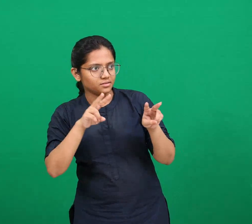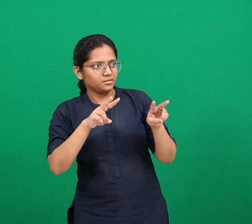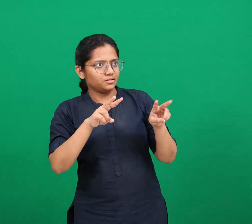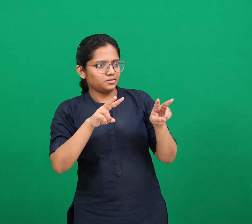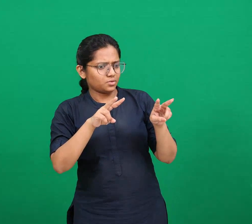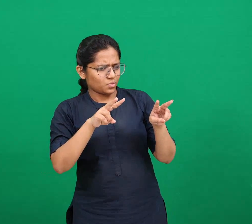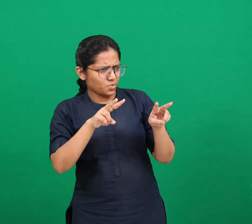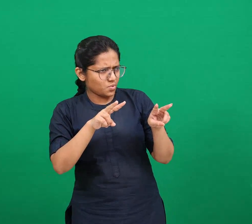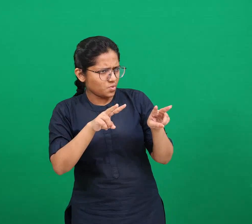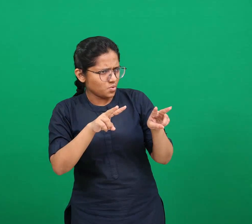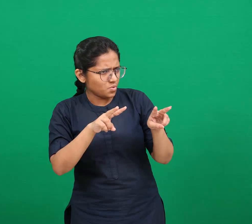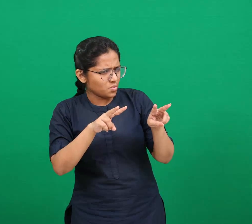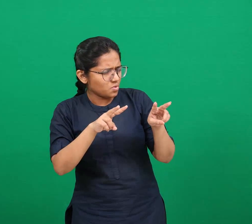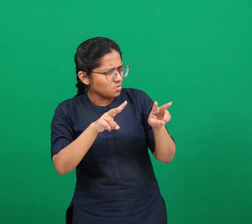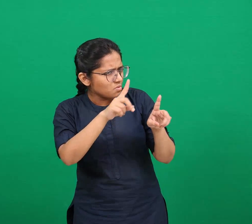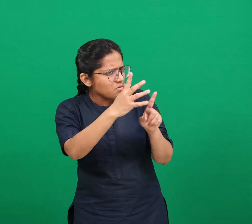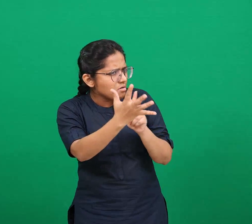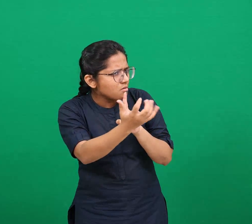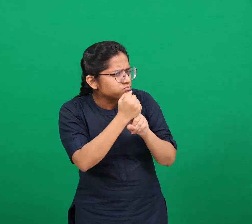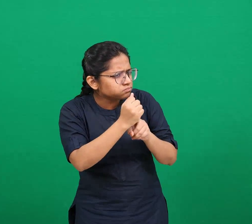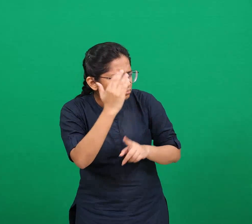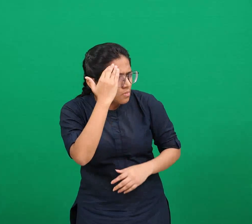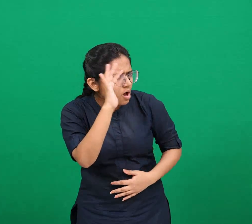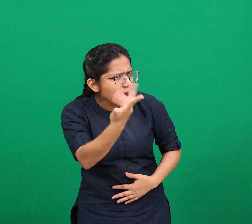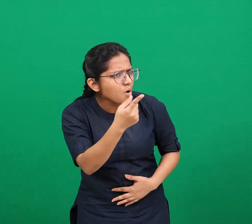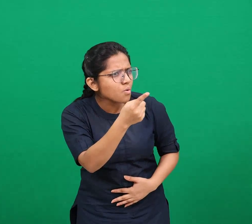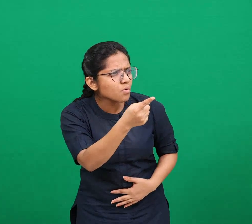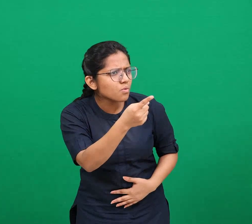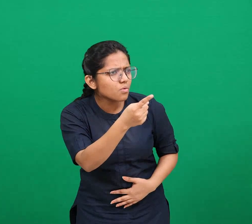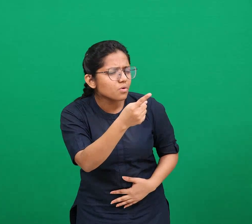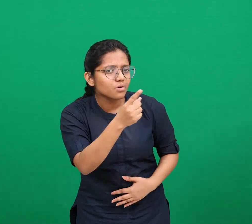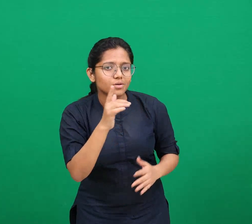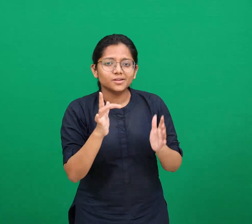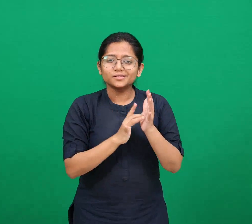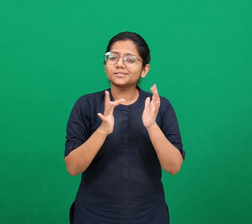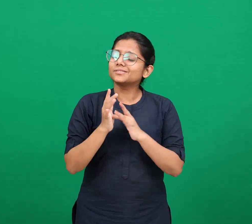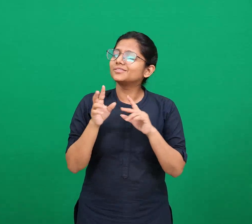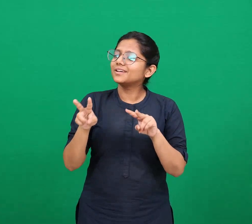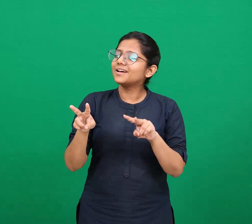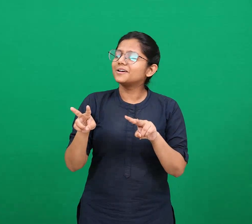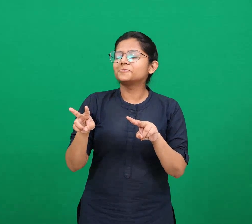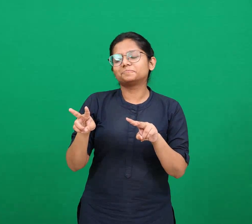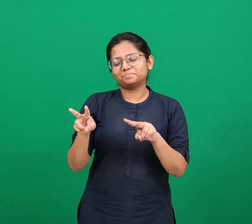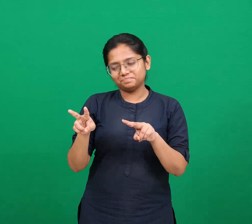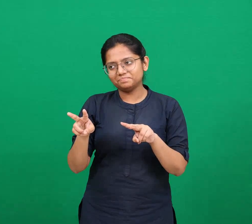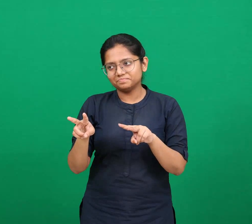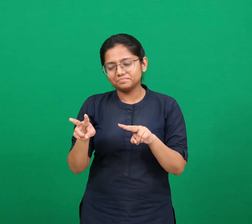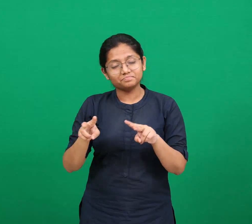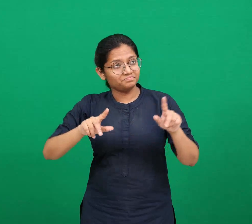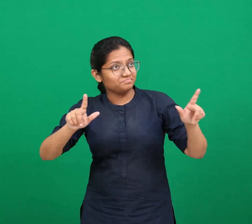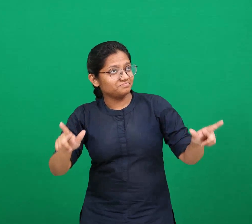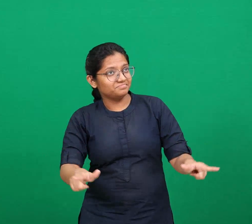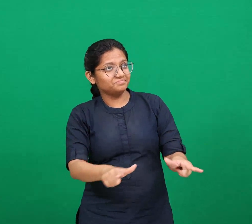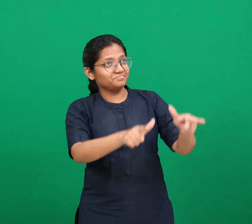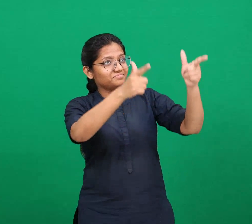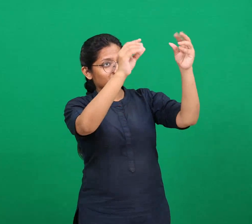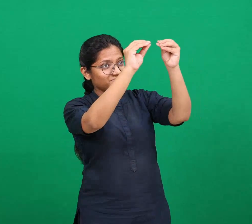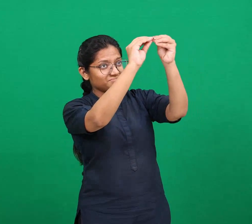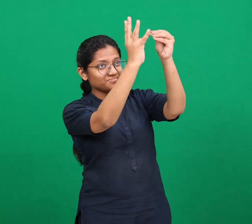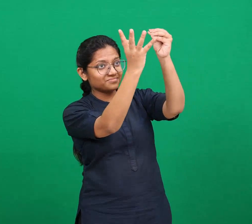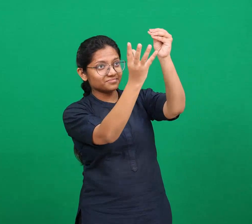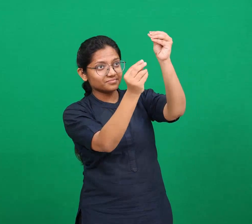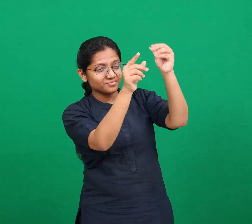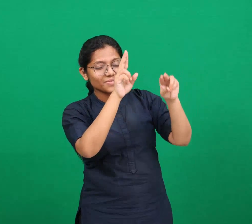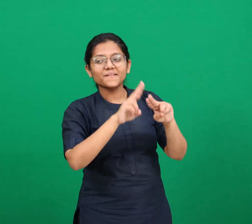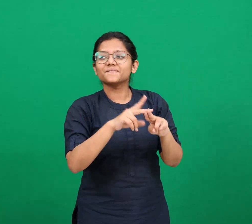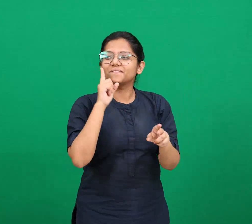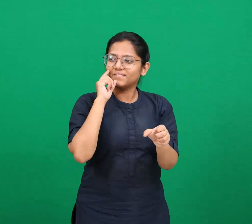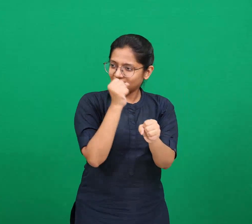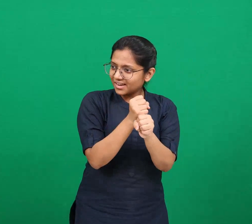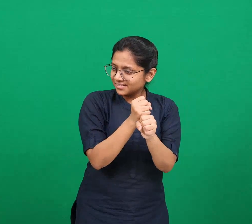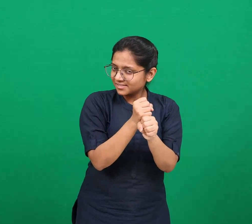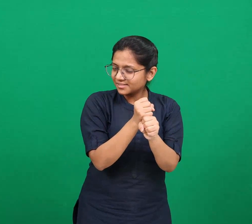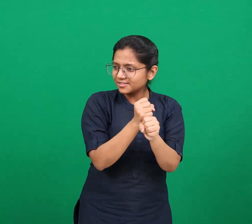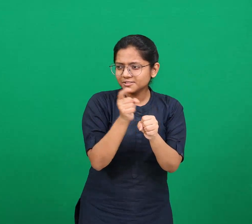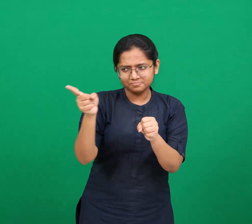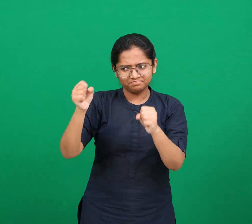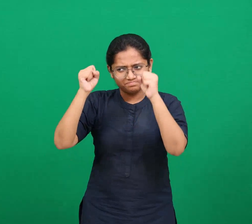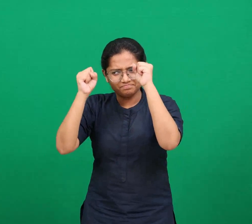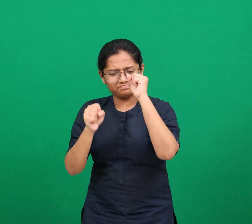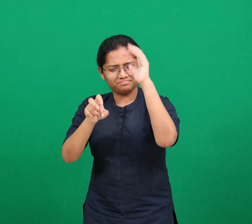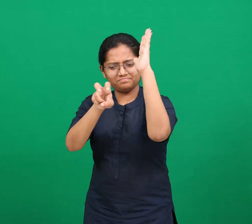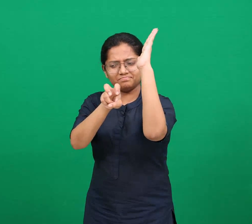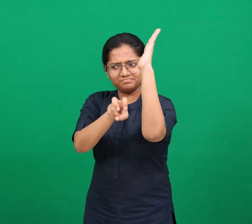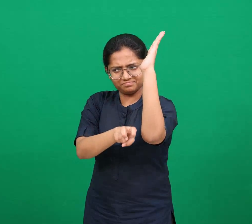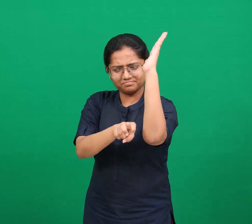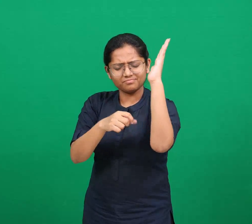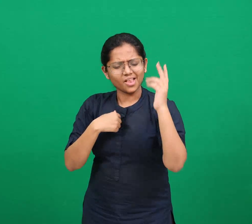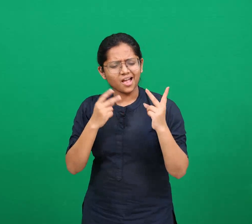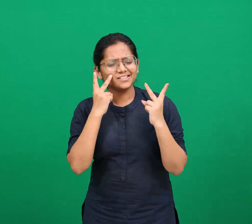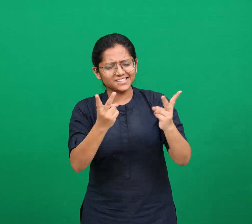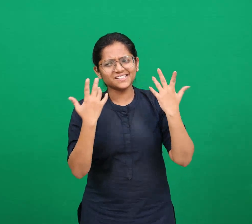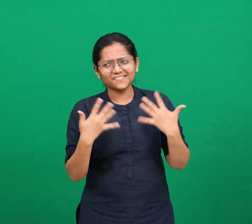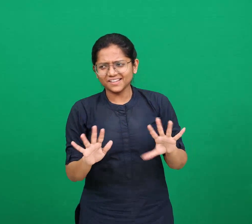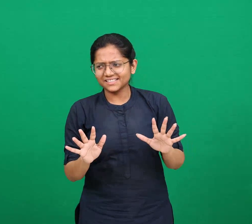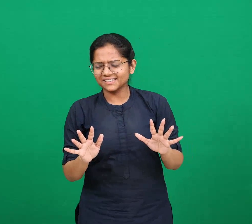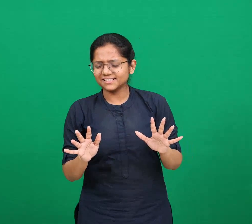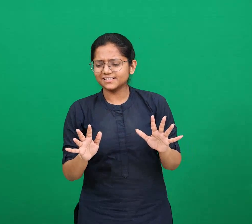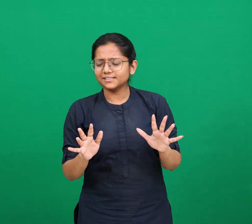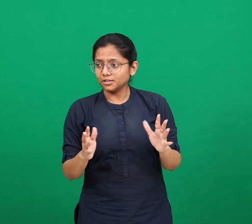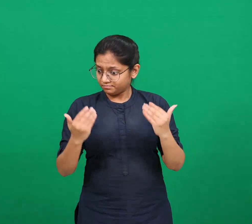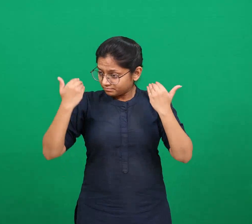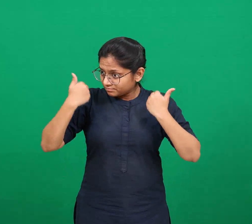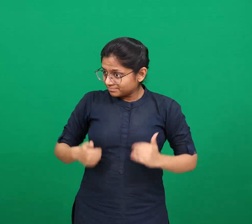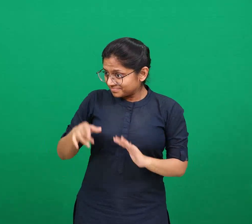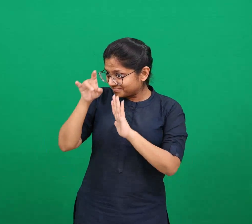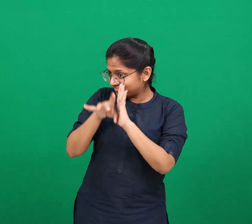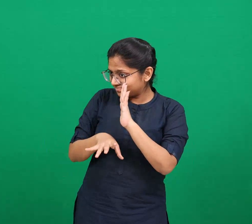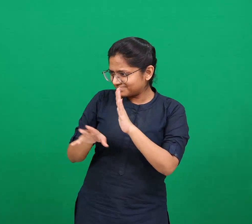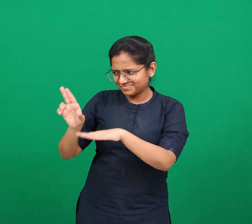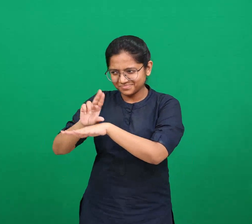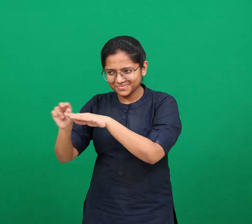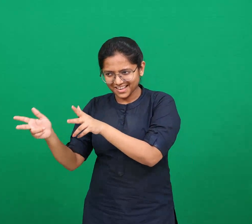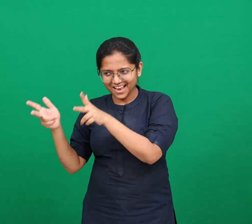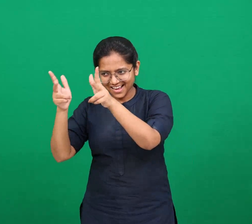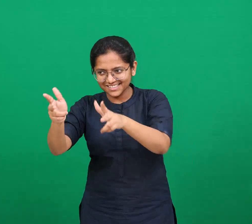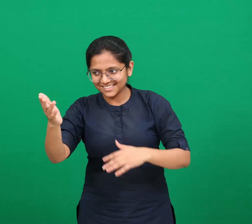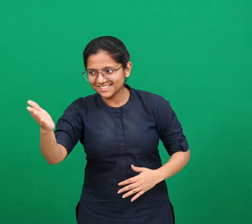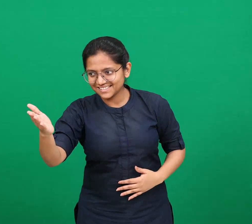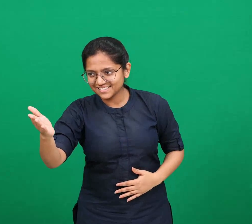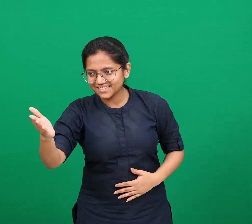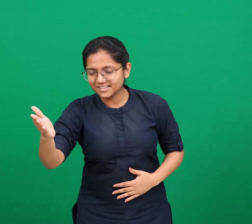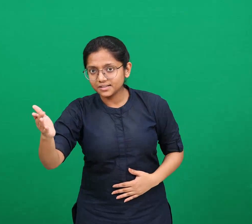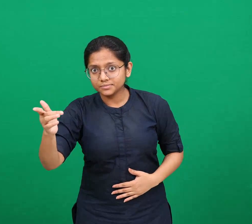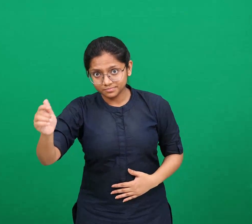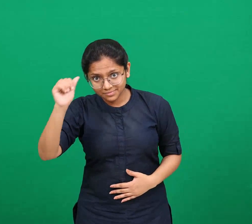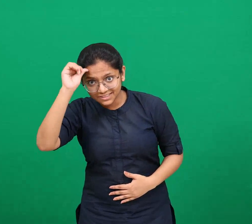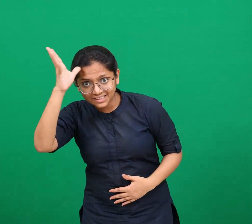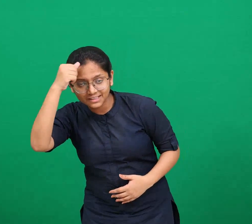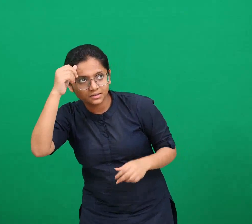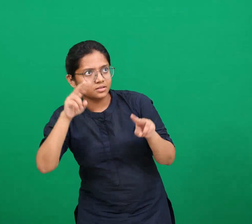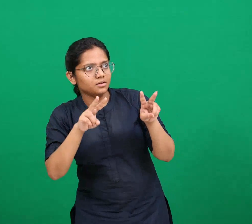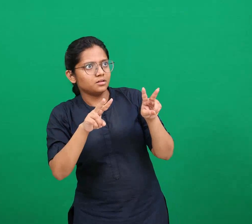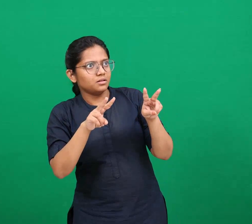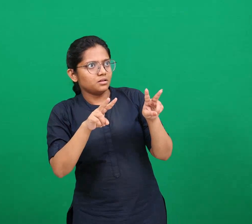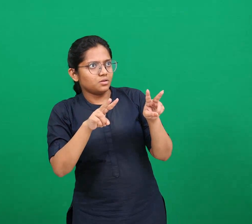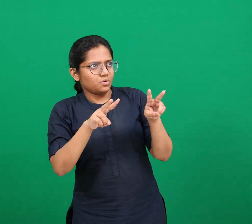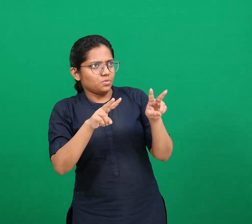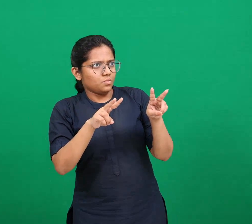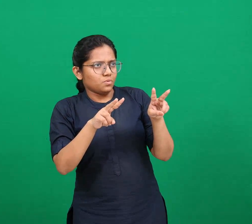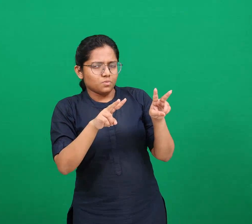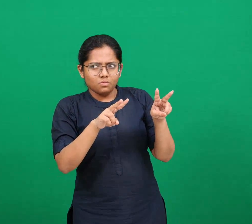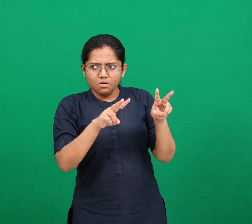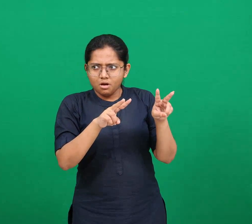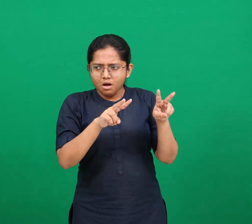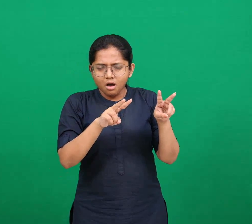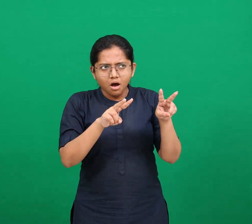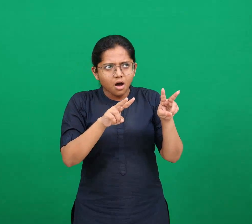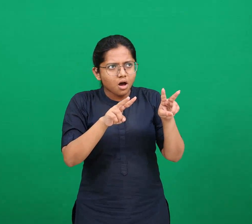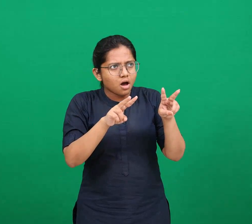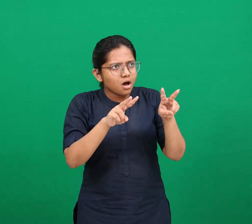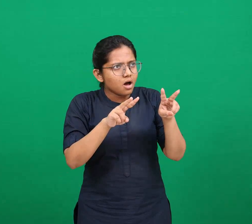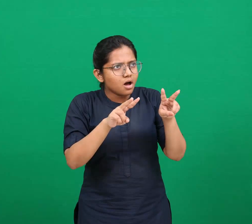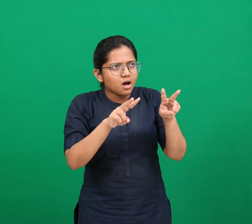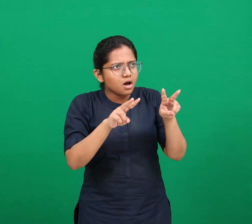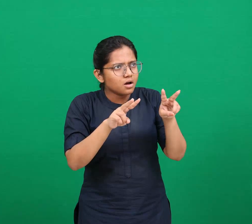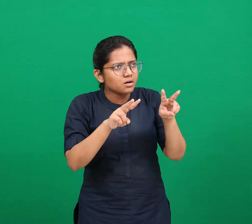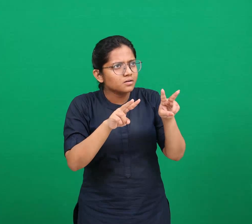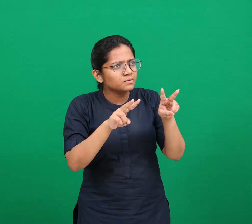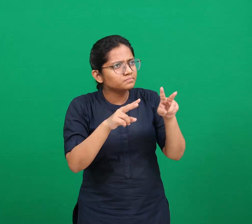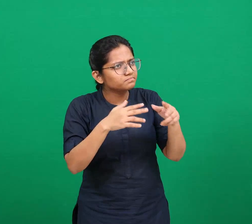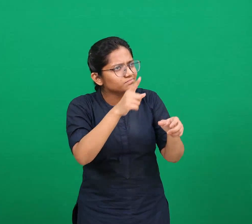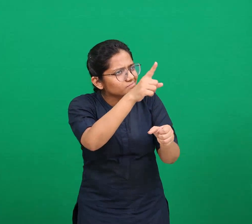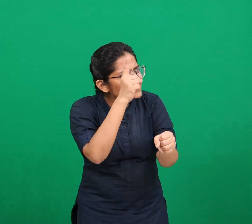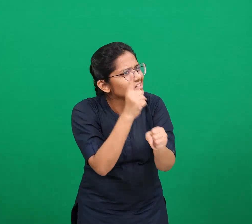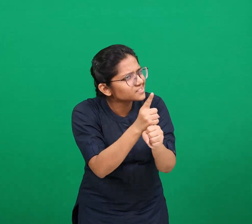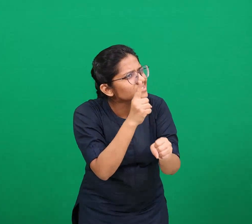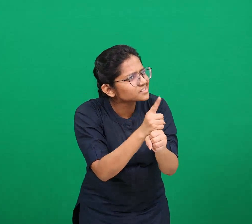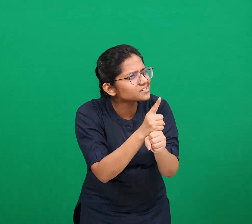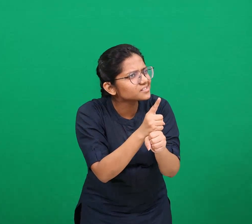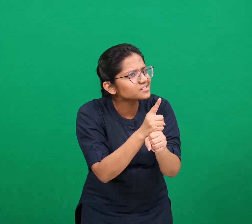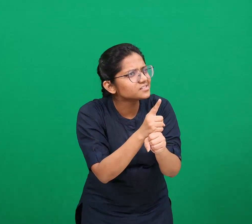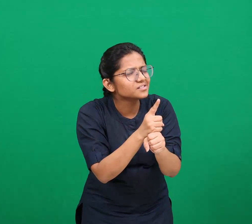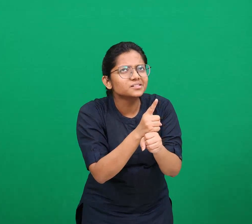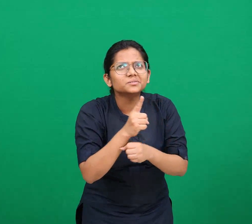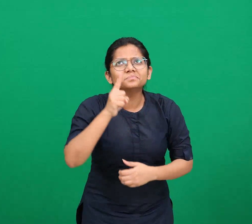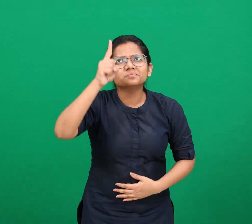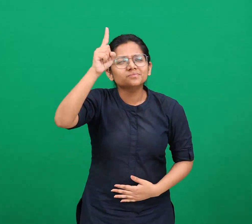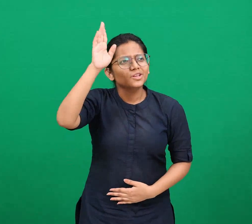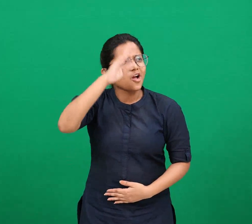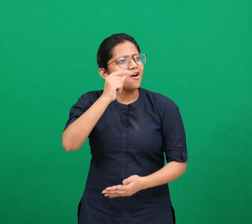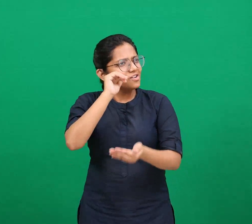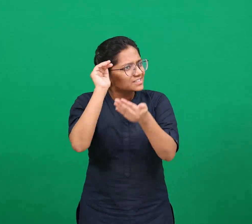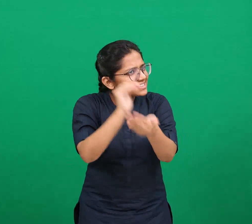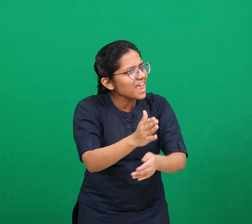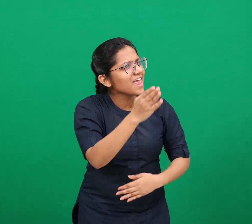"How do You know me?" Nathanael asked. Jesus replied, "Before Philip called you, I saw you under the fig tree."